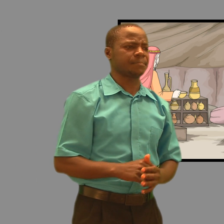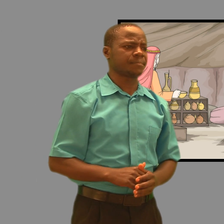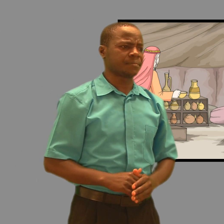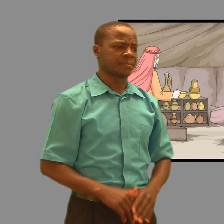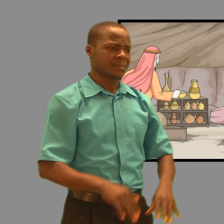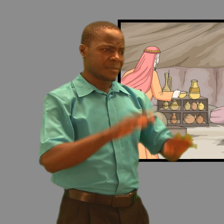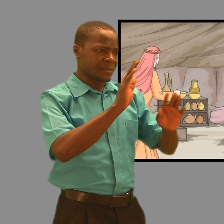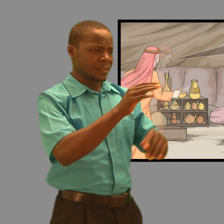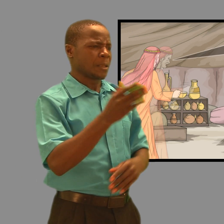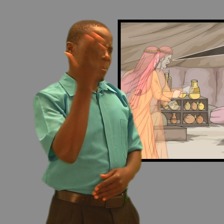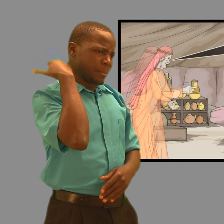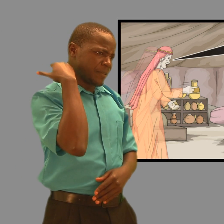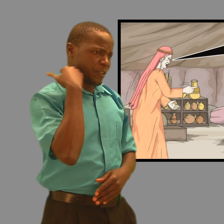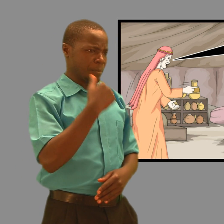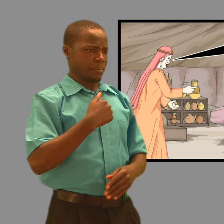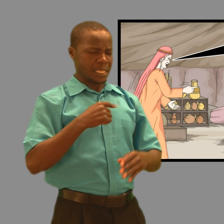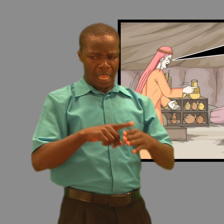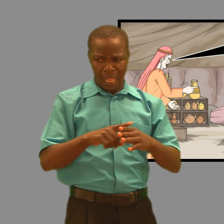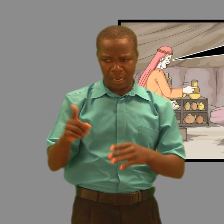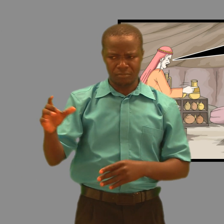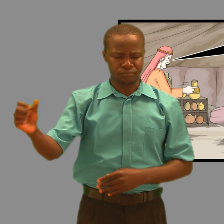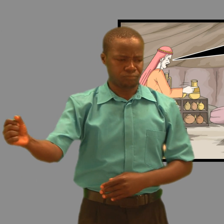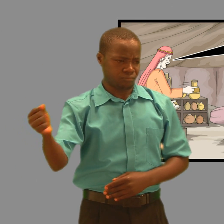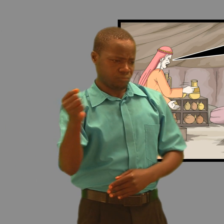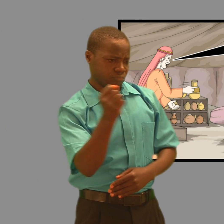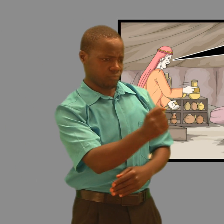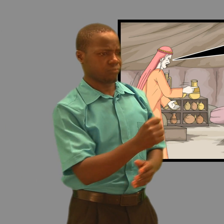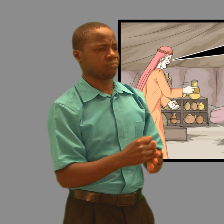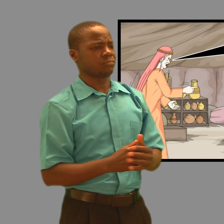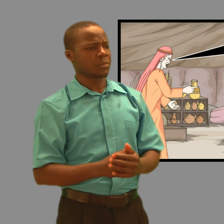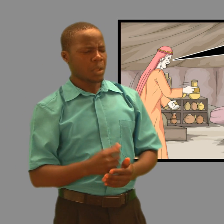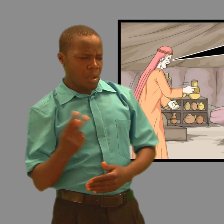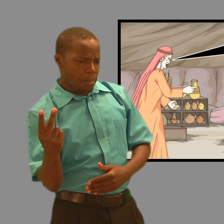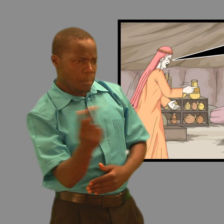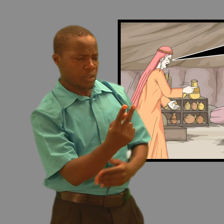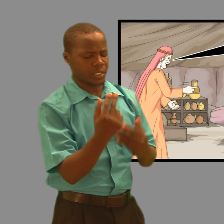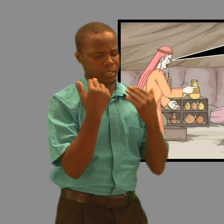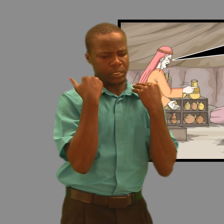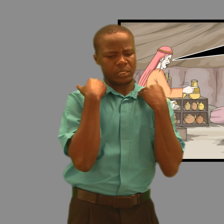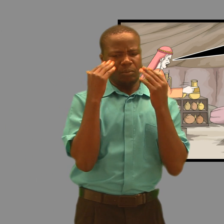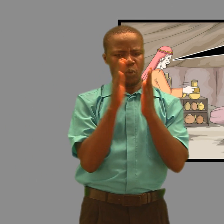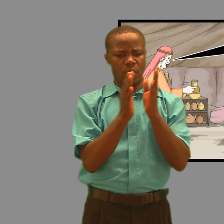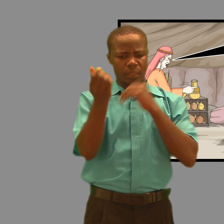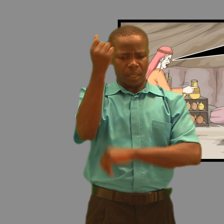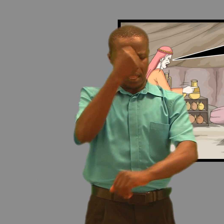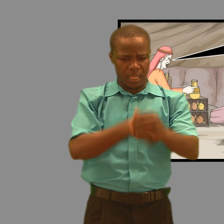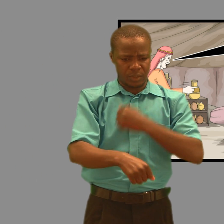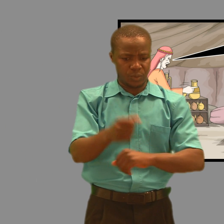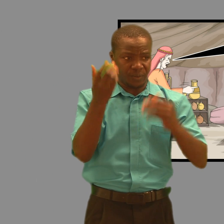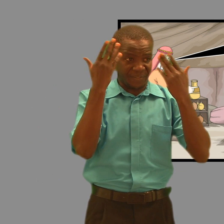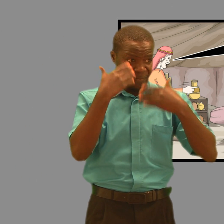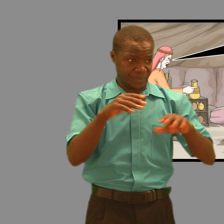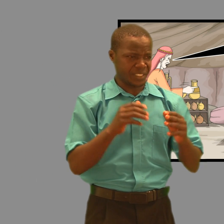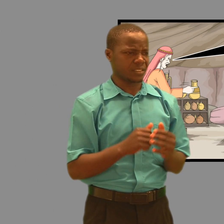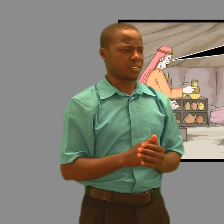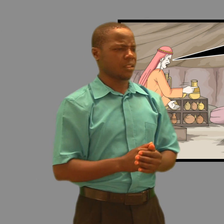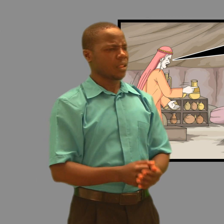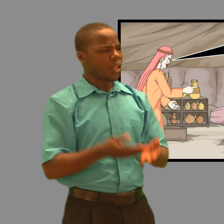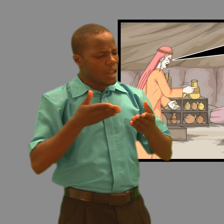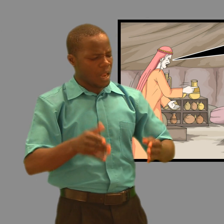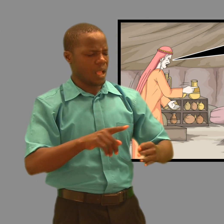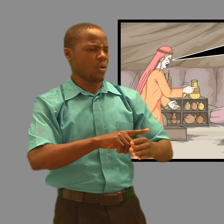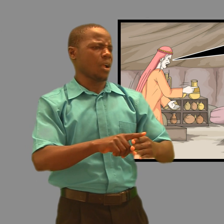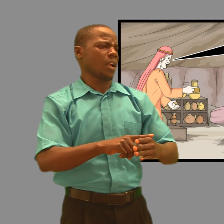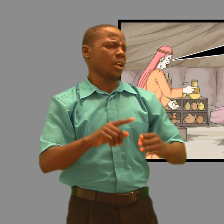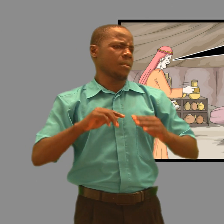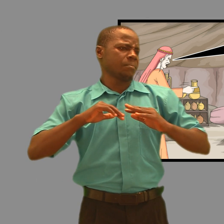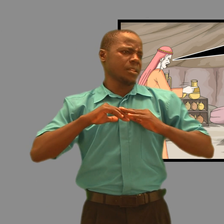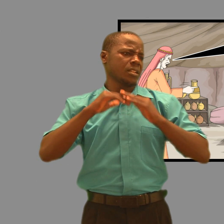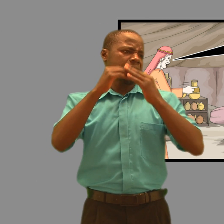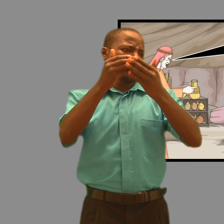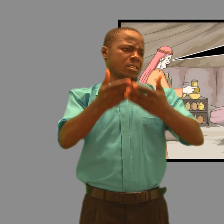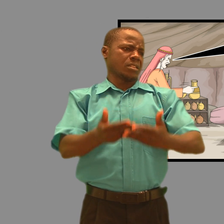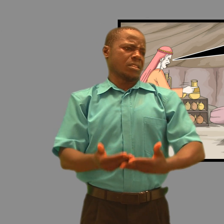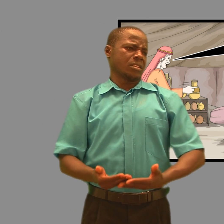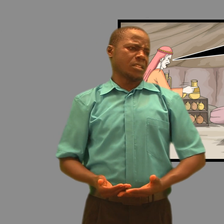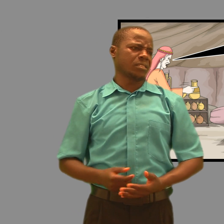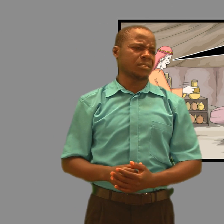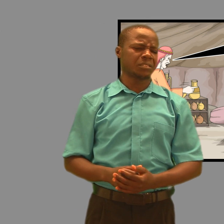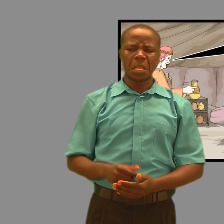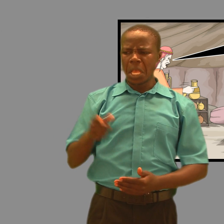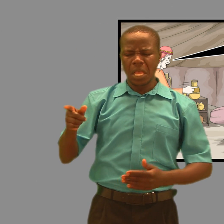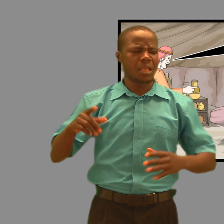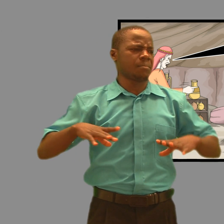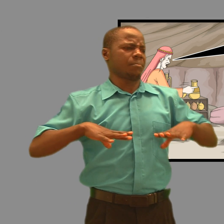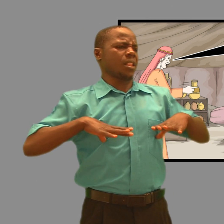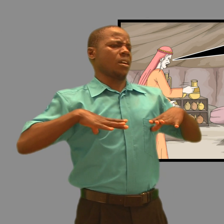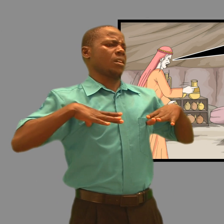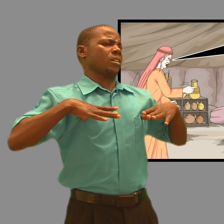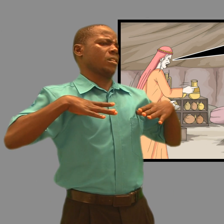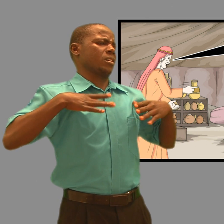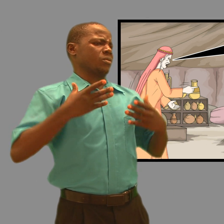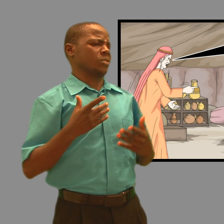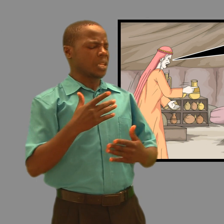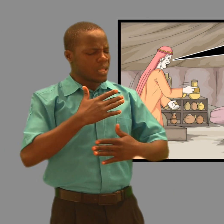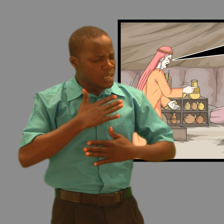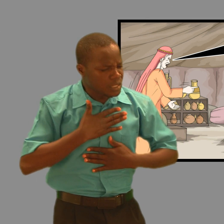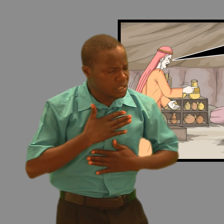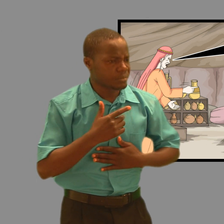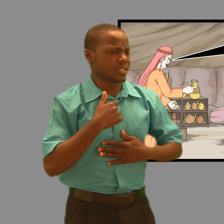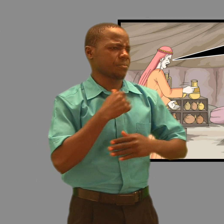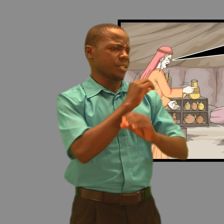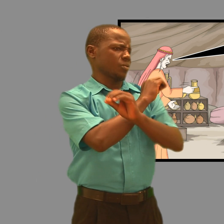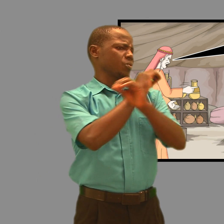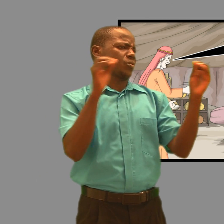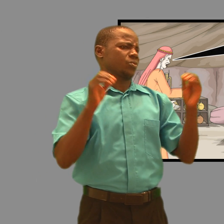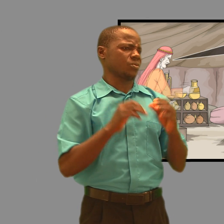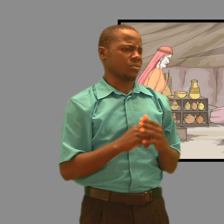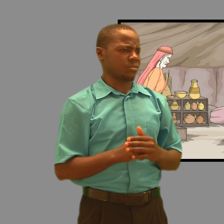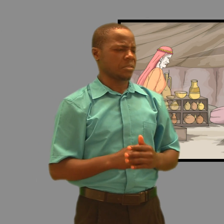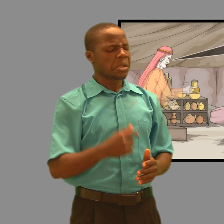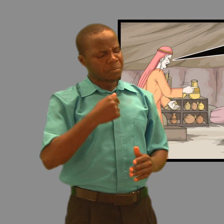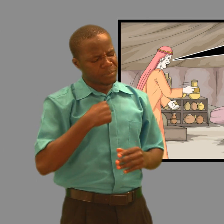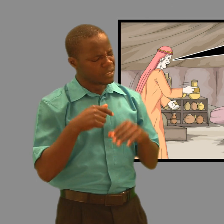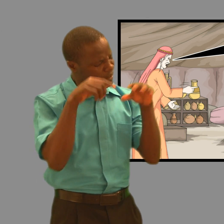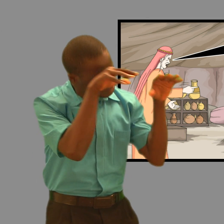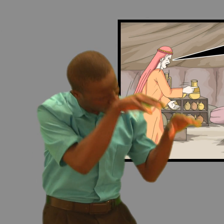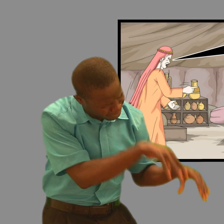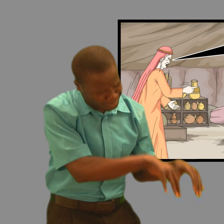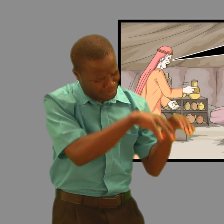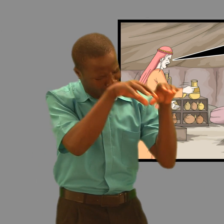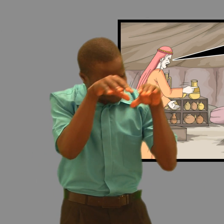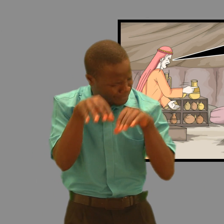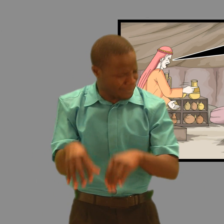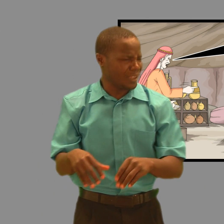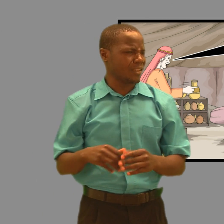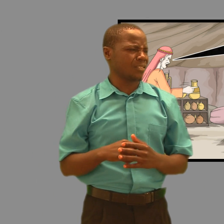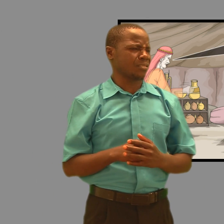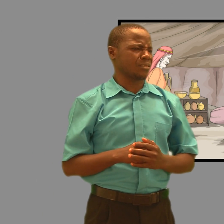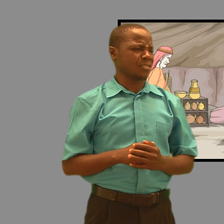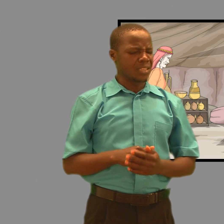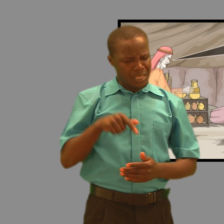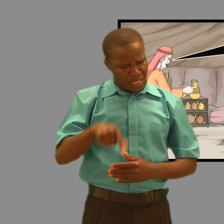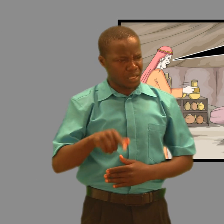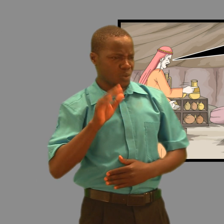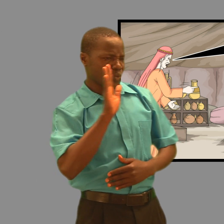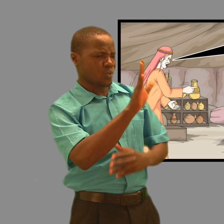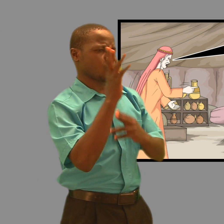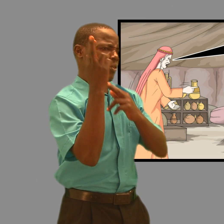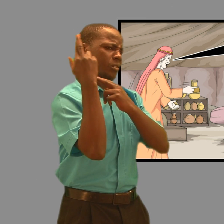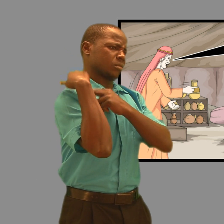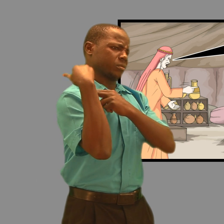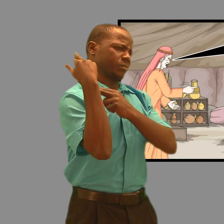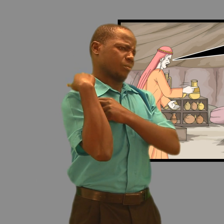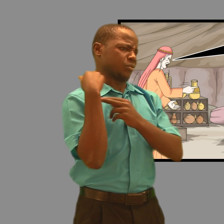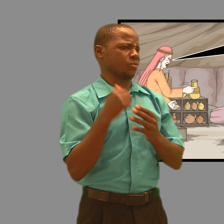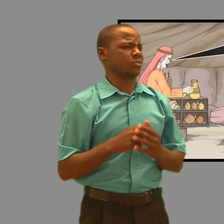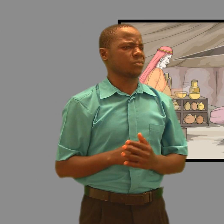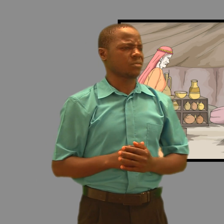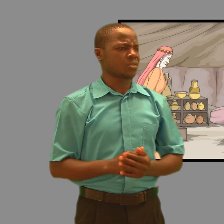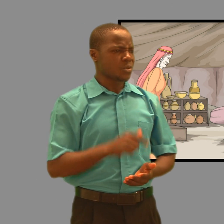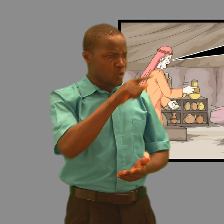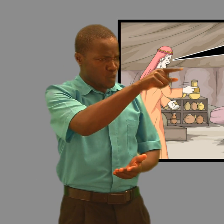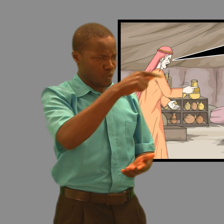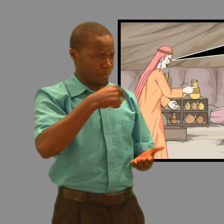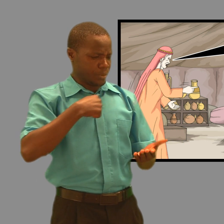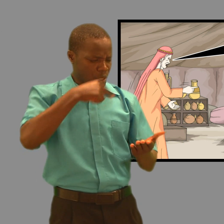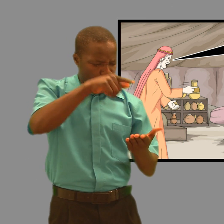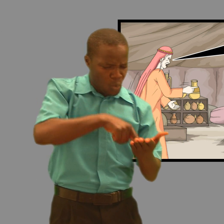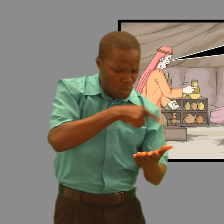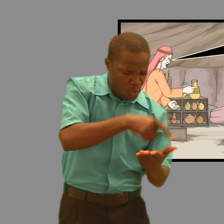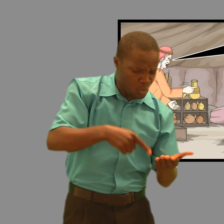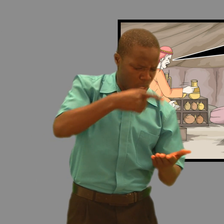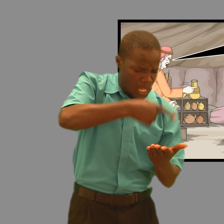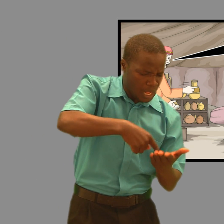I delivered my servant into your arms, and ever since she saw that she was pregnant, she has treated me with contempt.